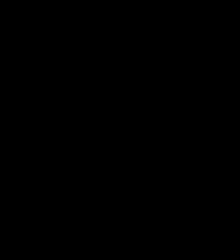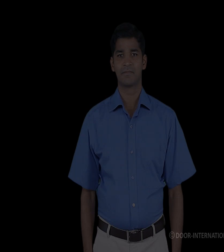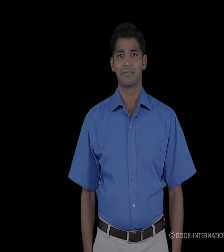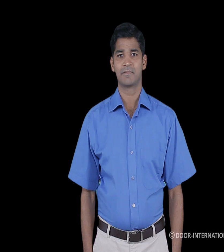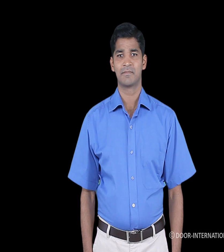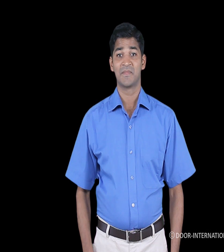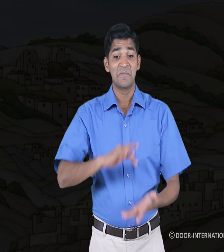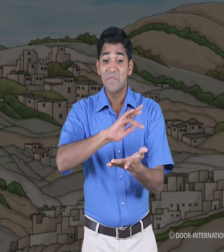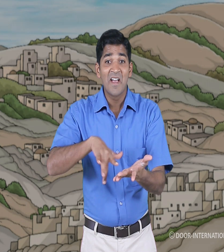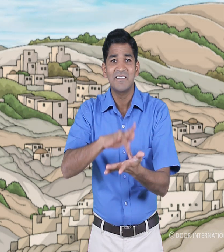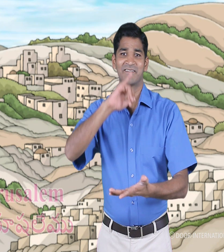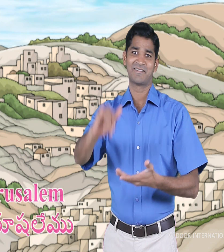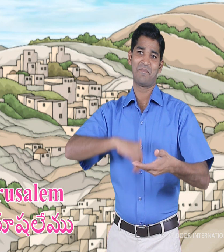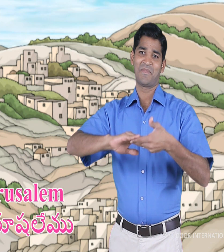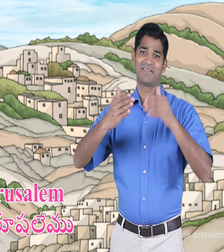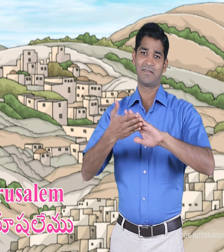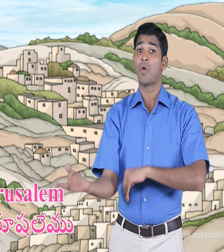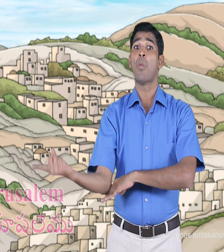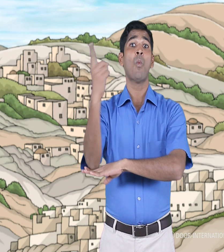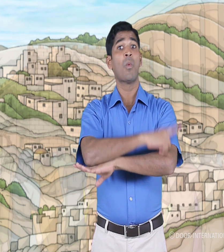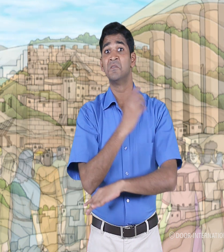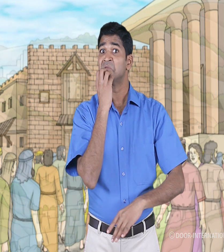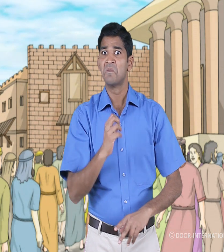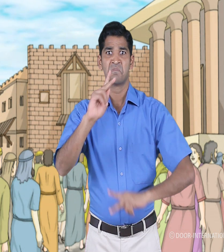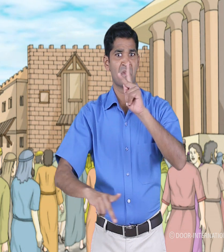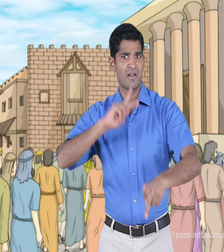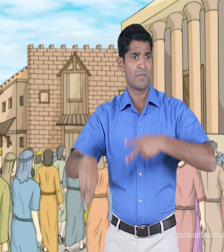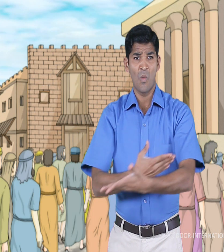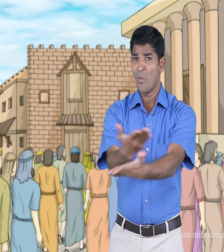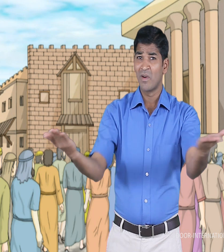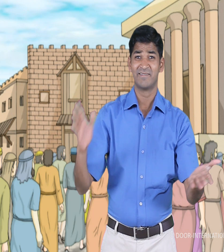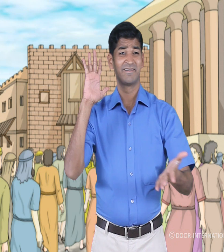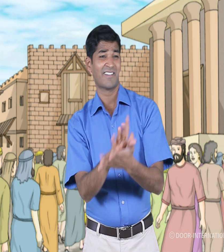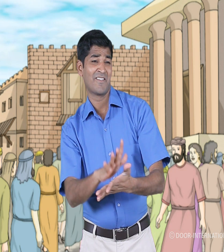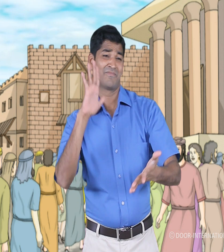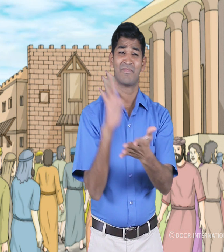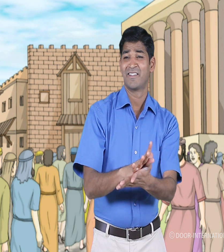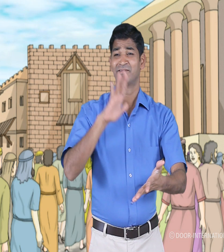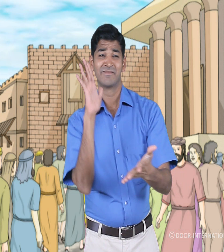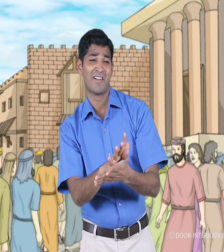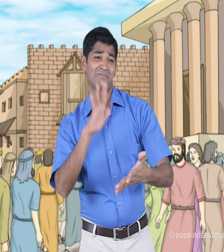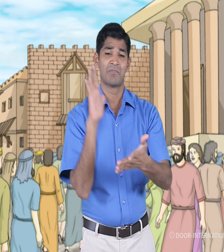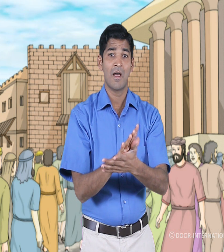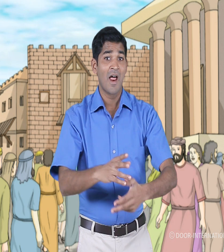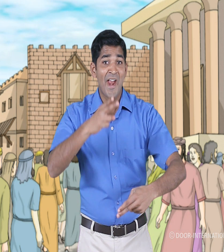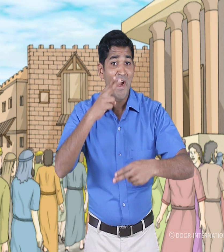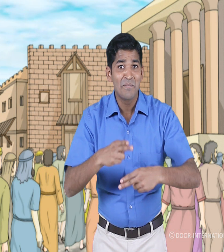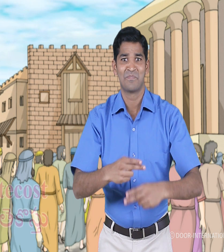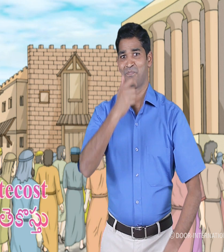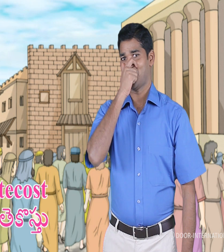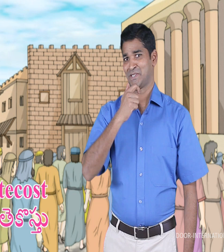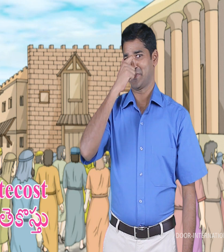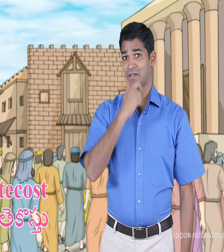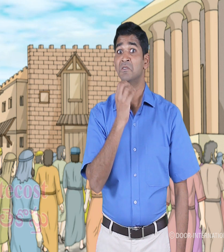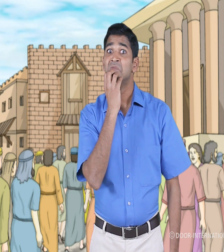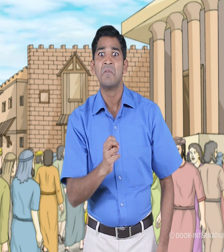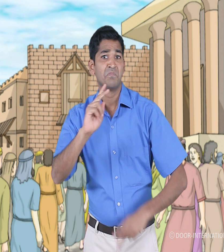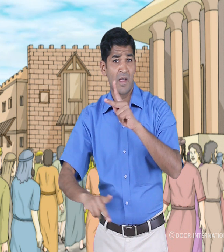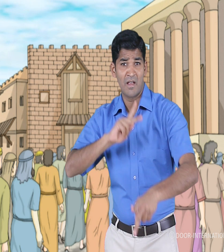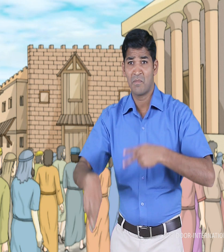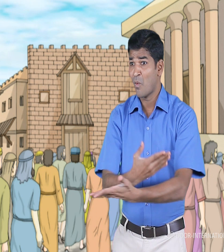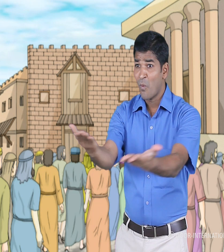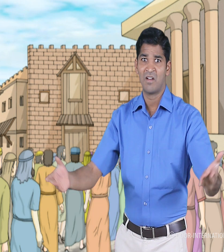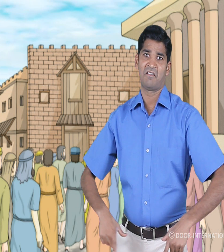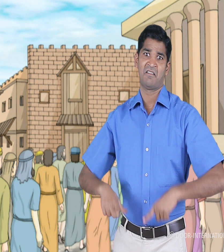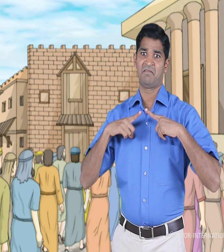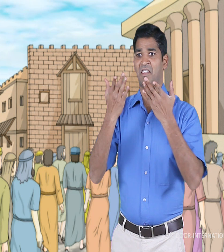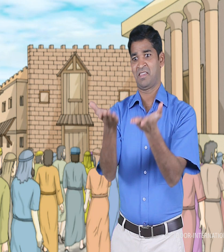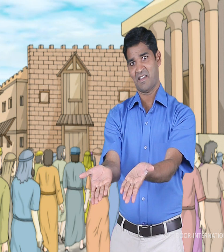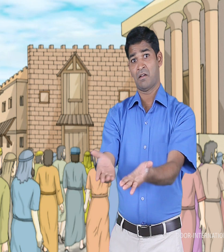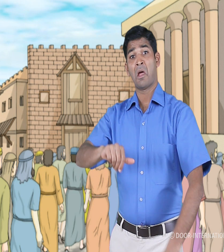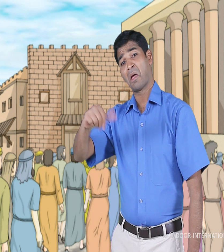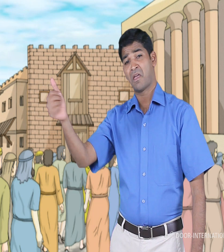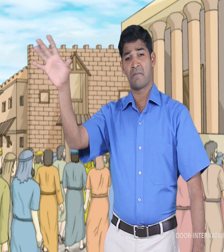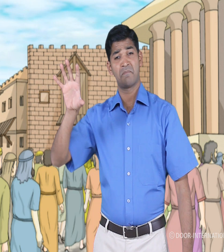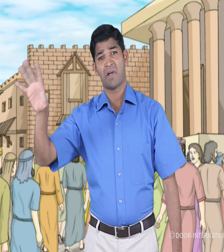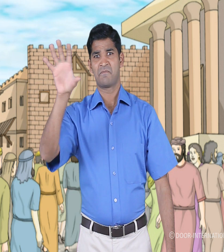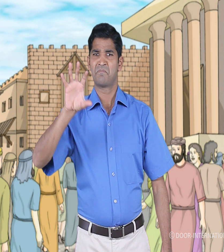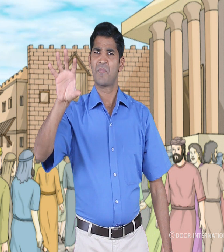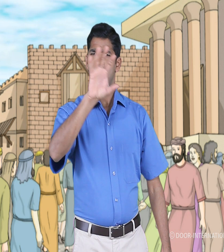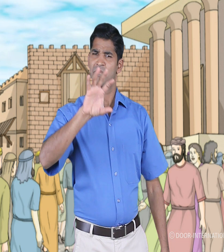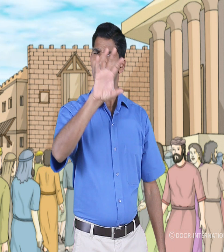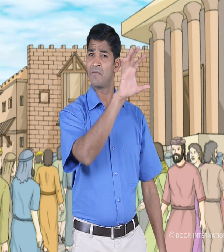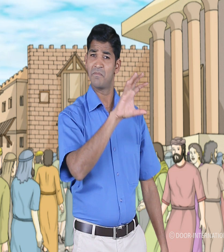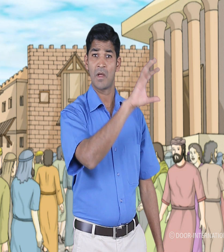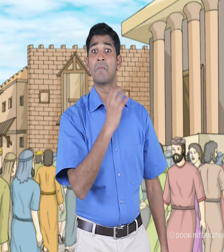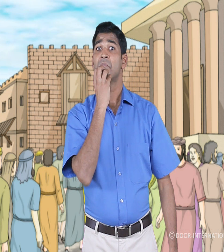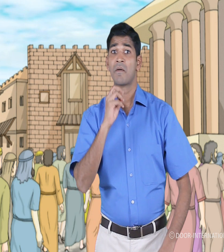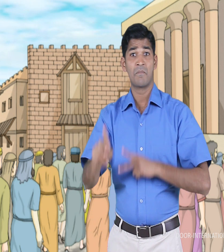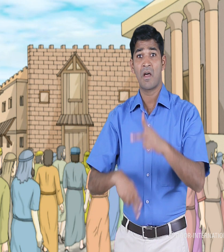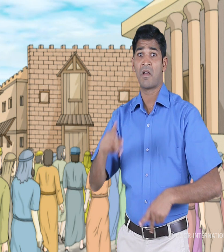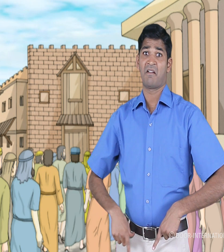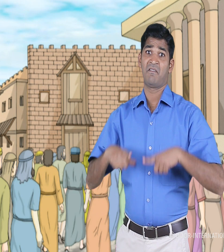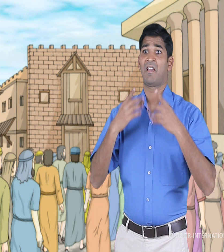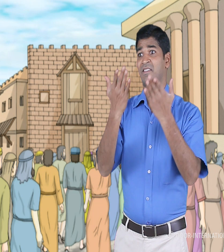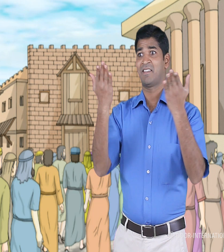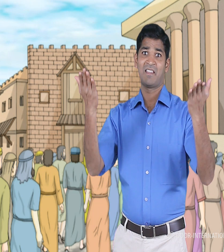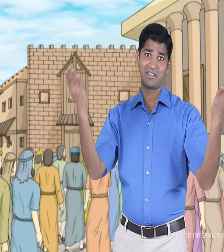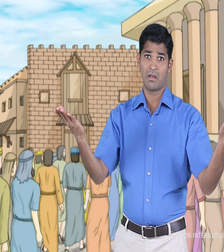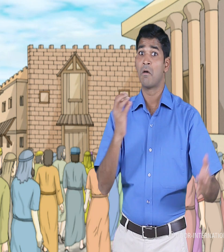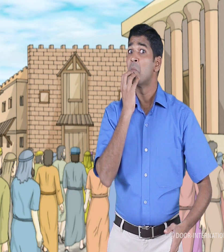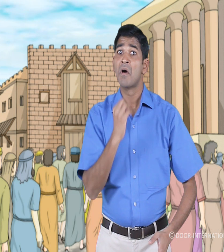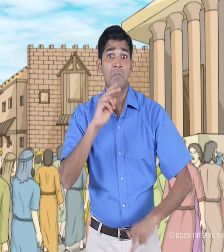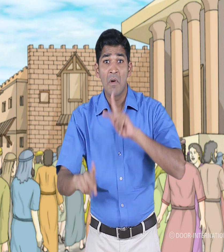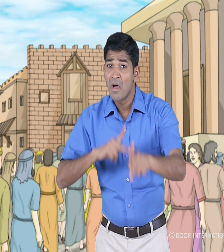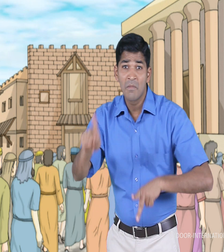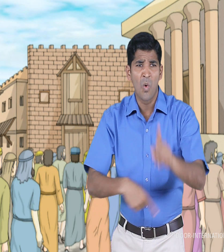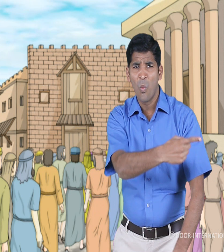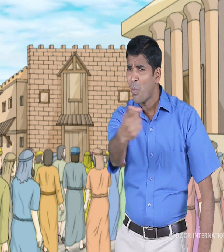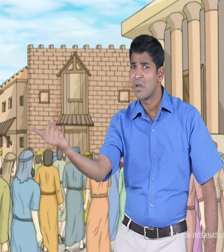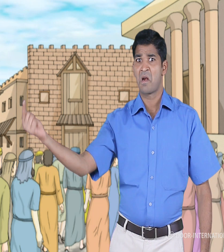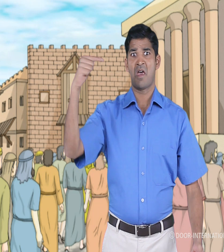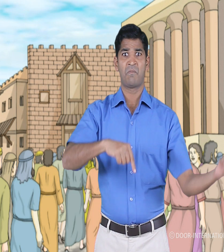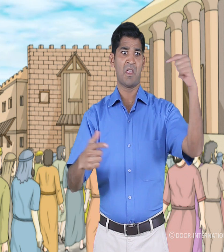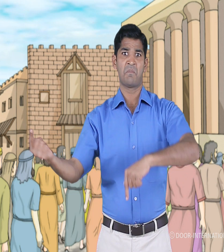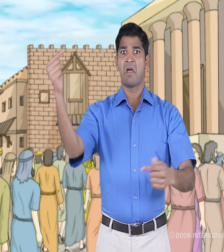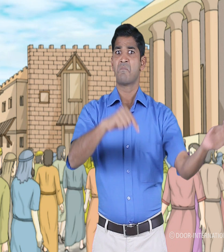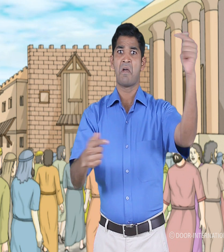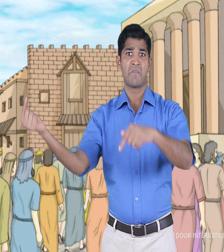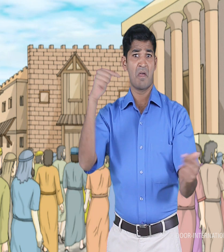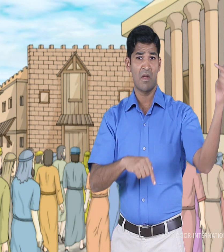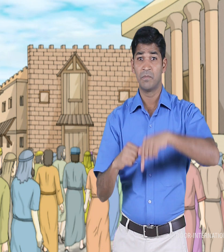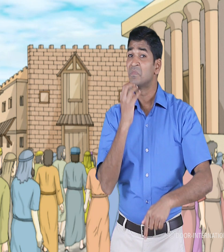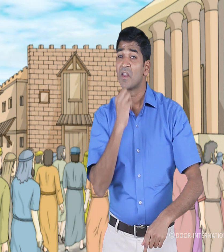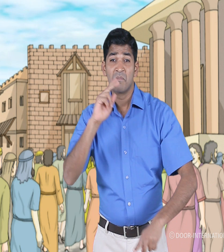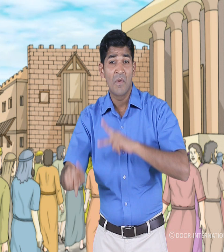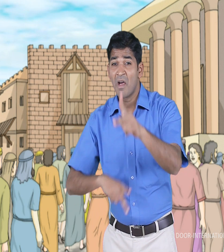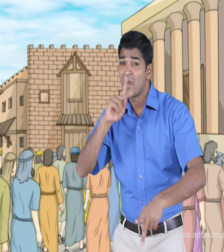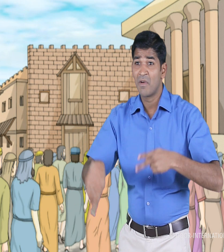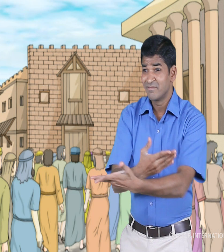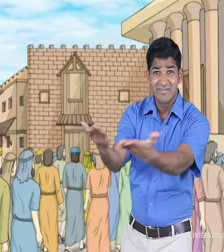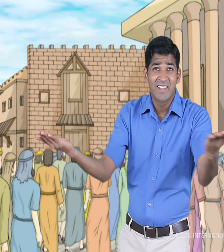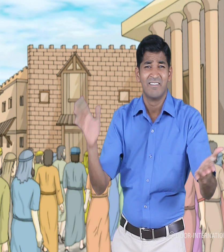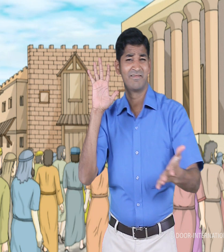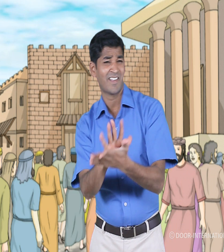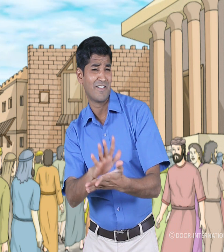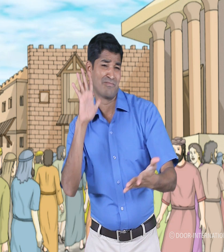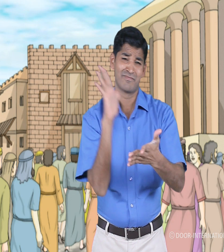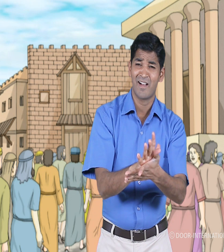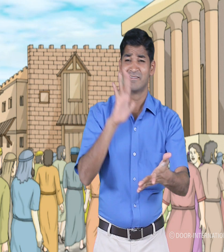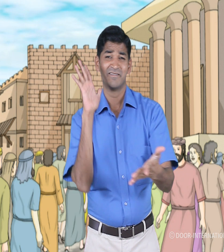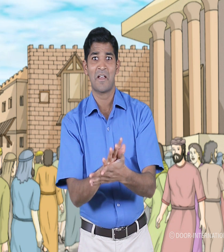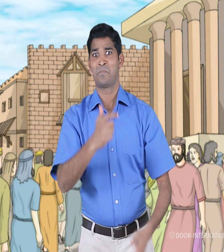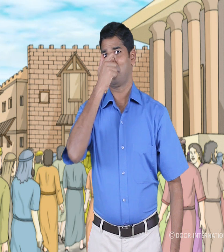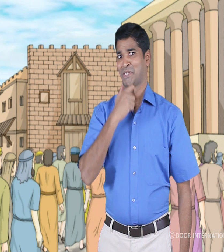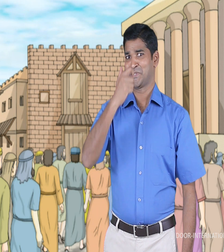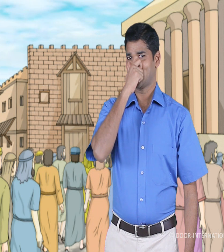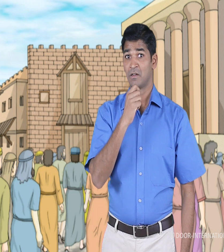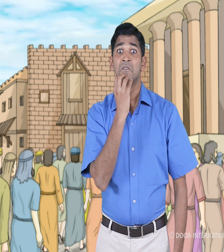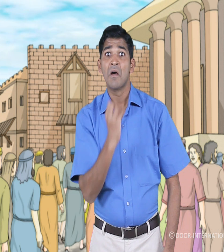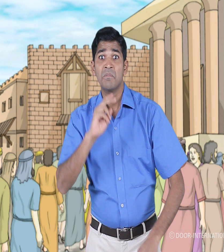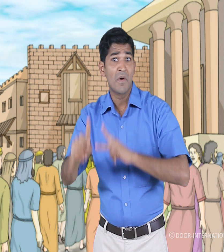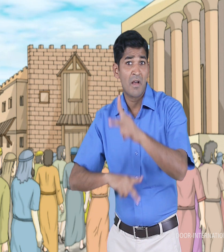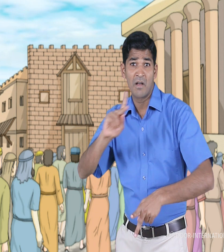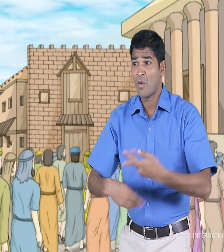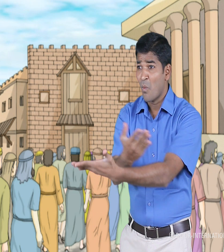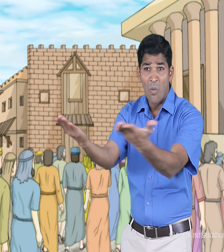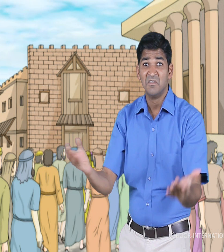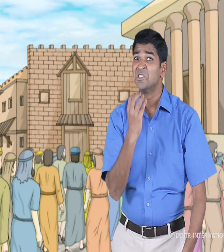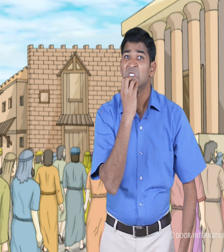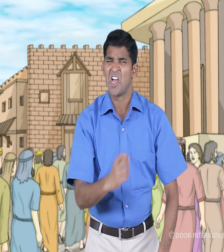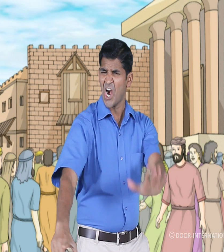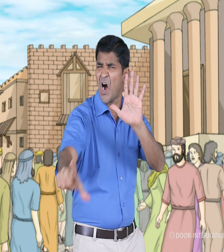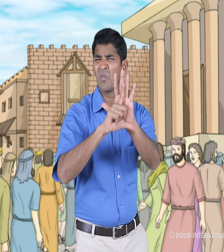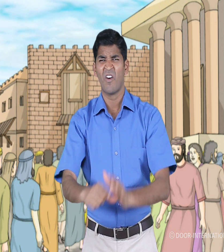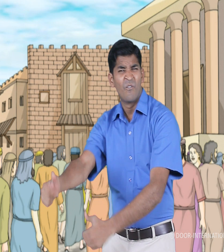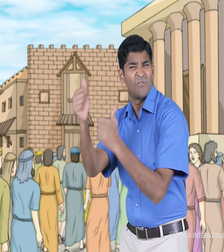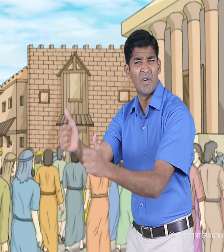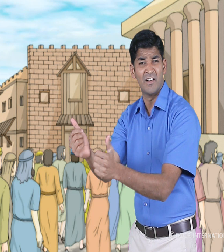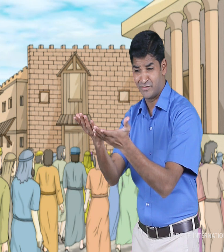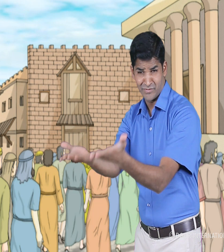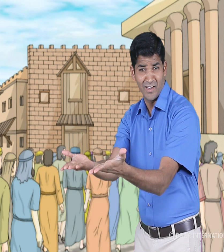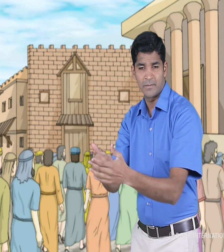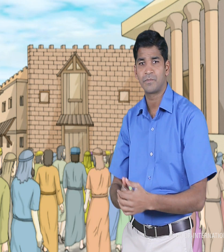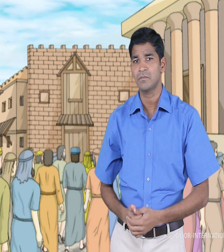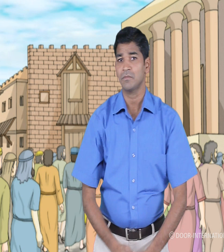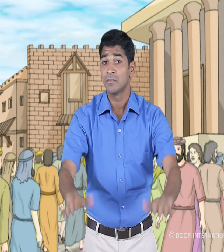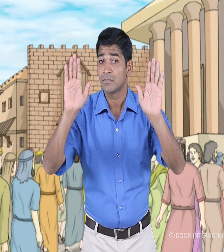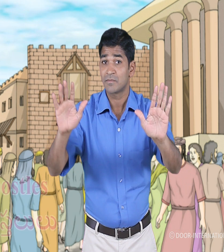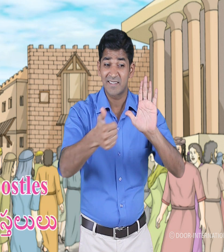When the day of Pentecost came, they were all together in one place.